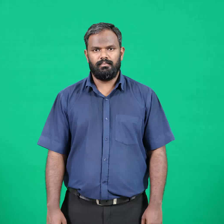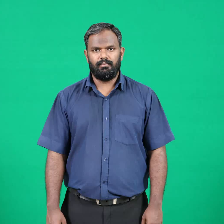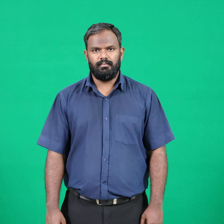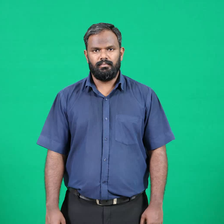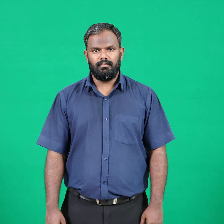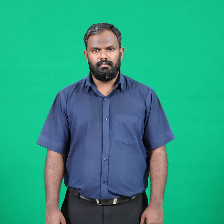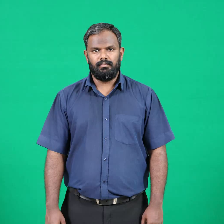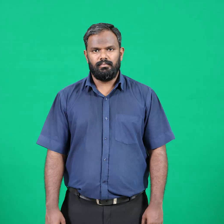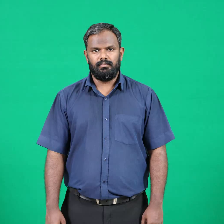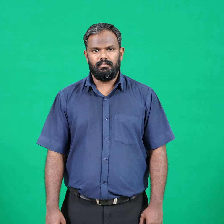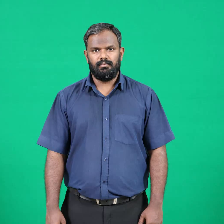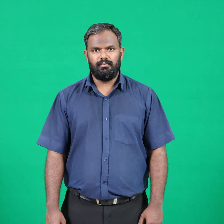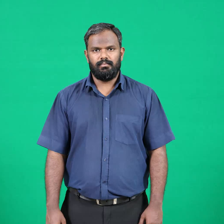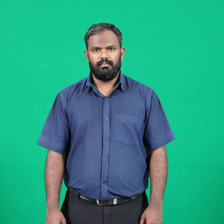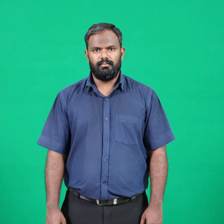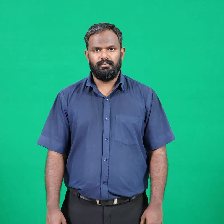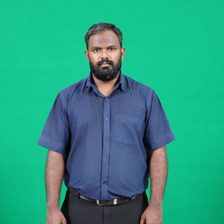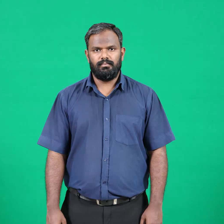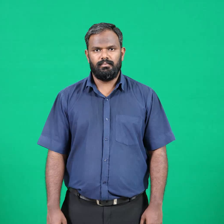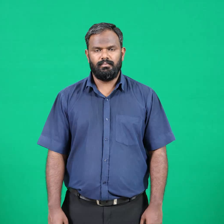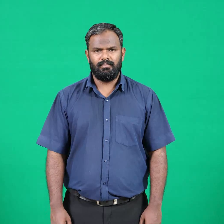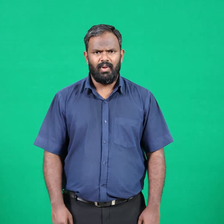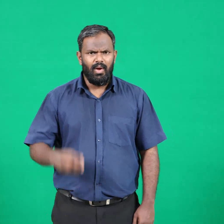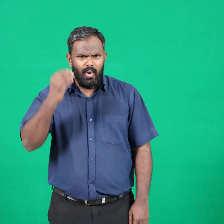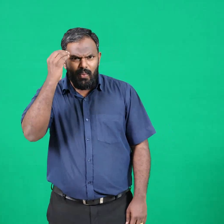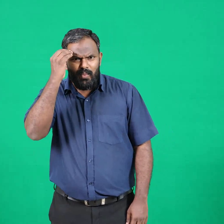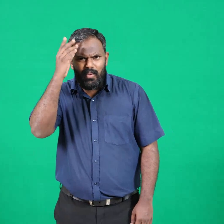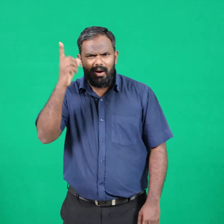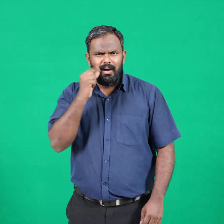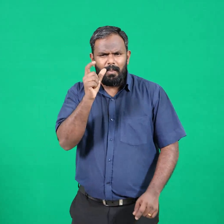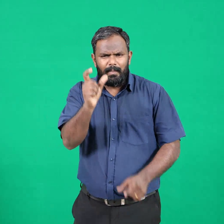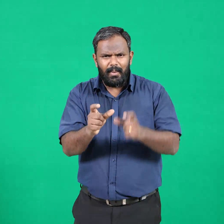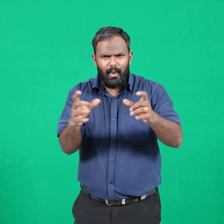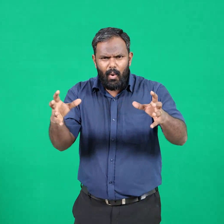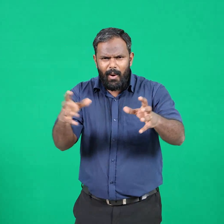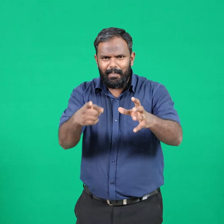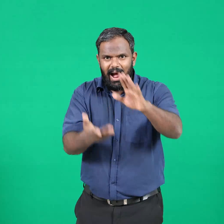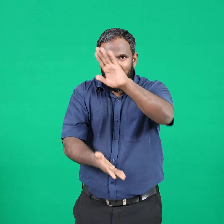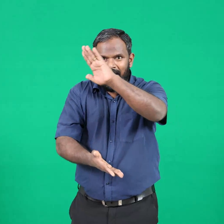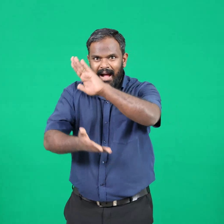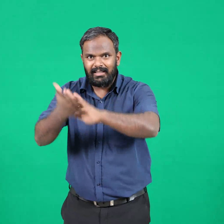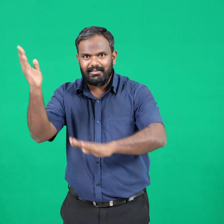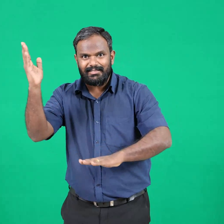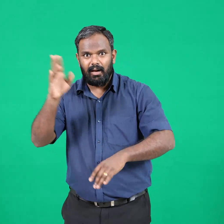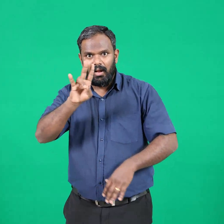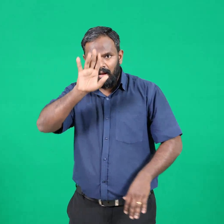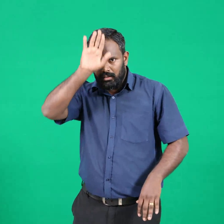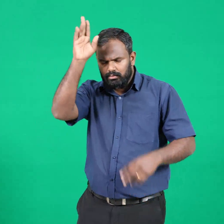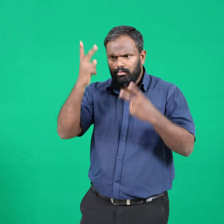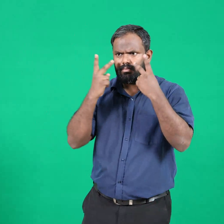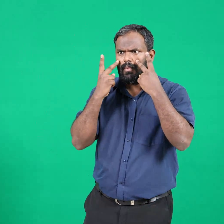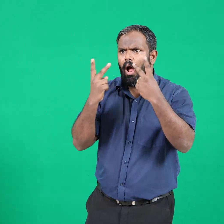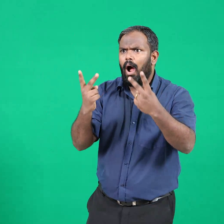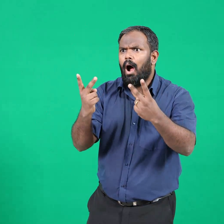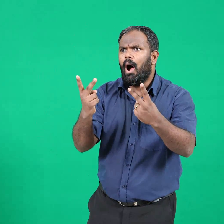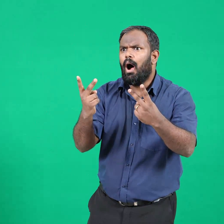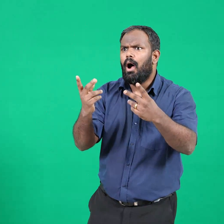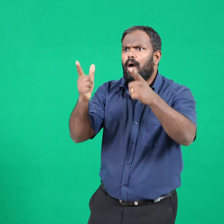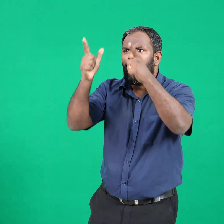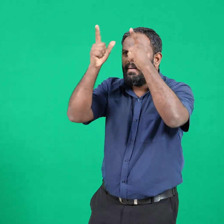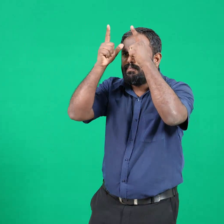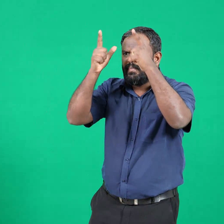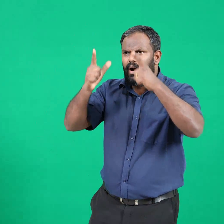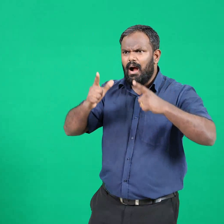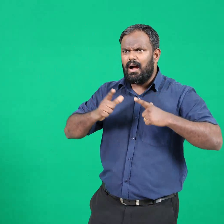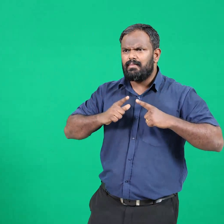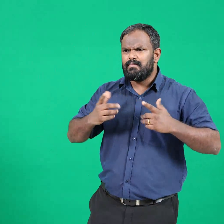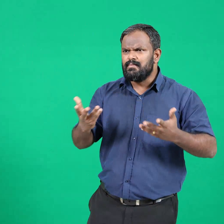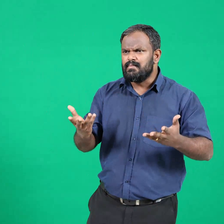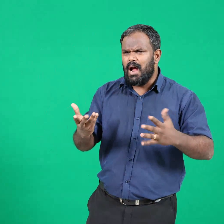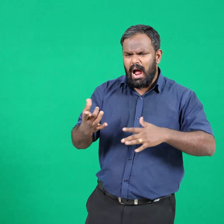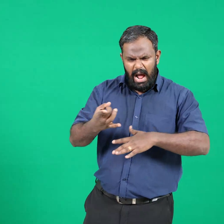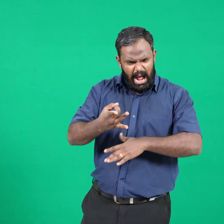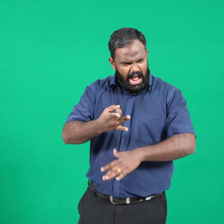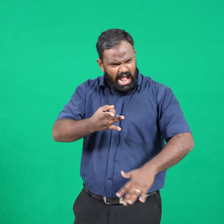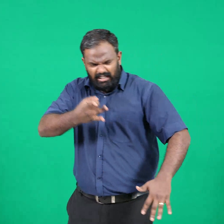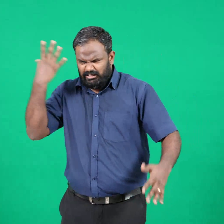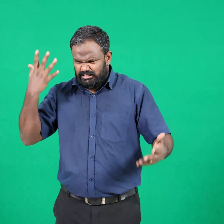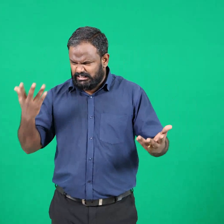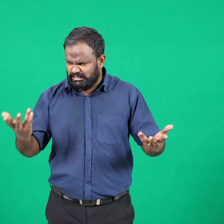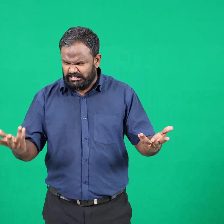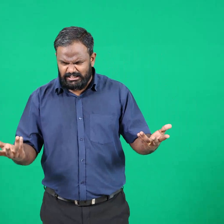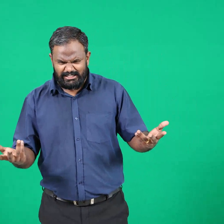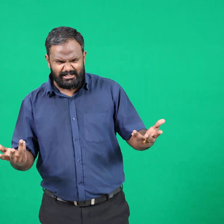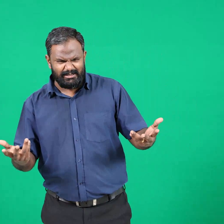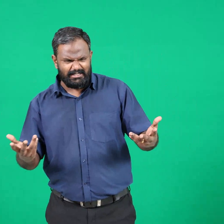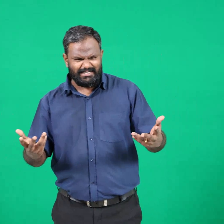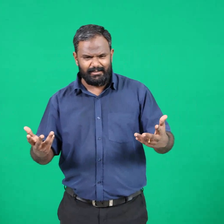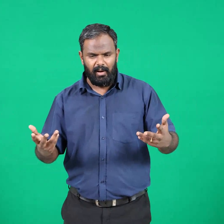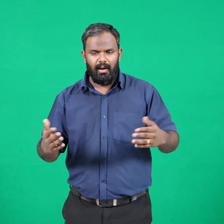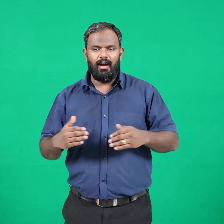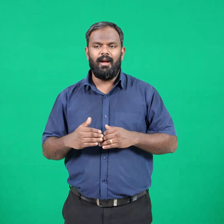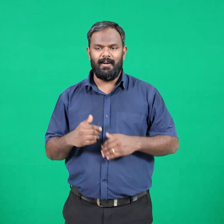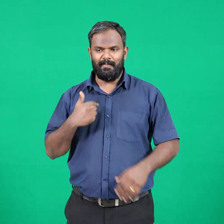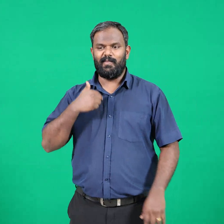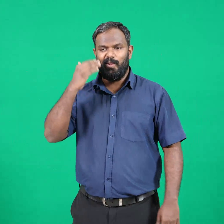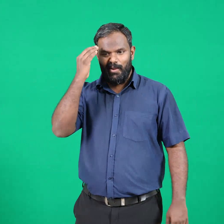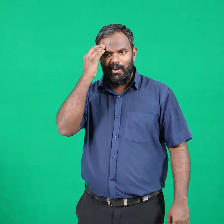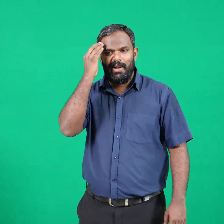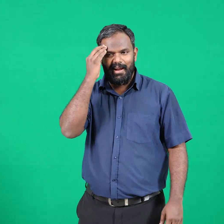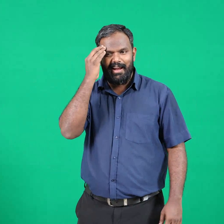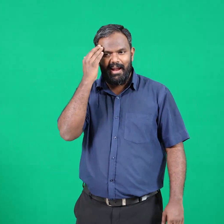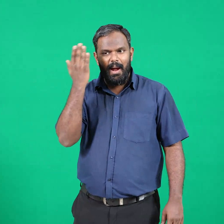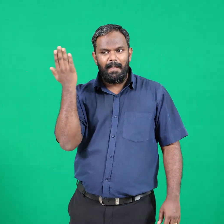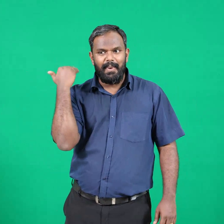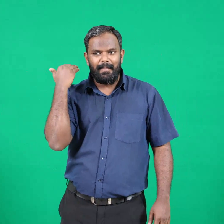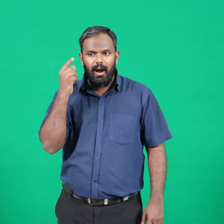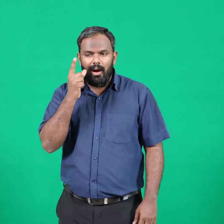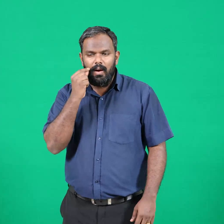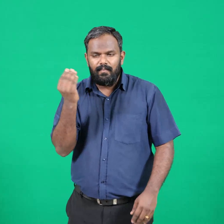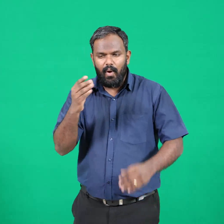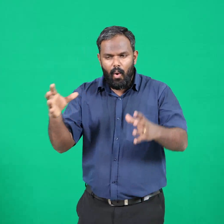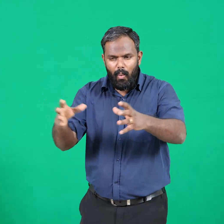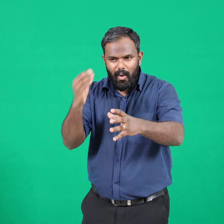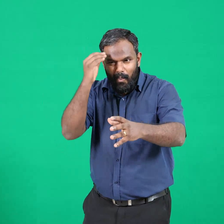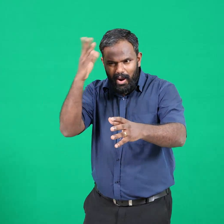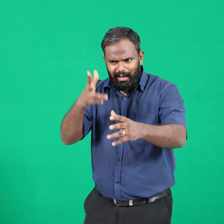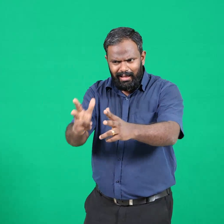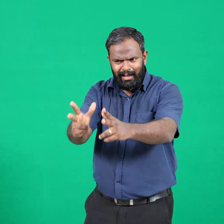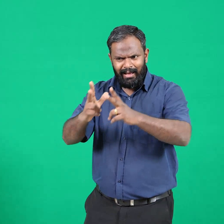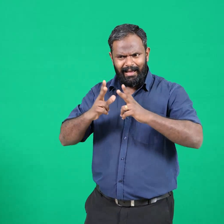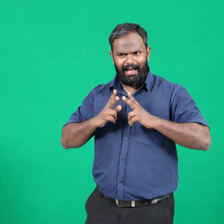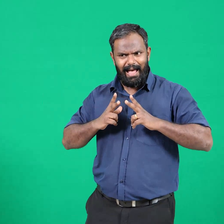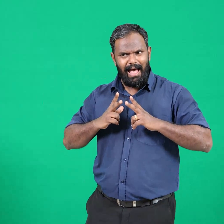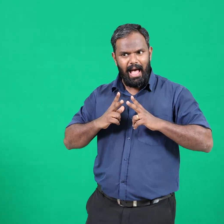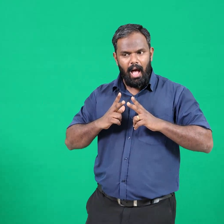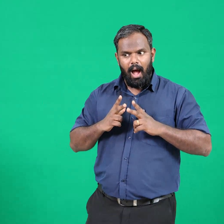When Herod saw that he had been outwitted by the Magi, he was filled with rage.